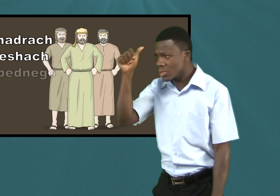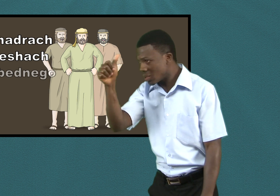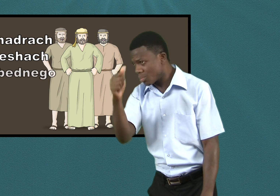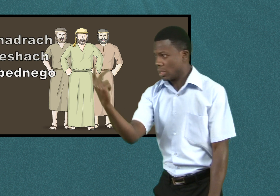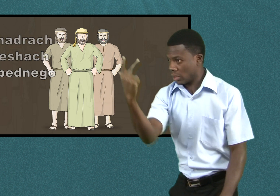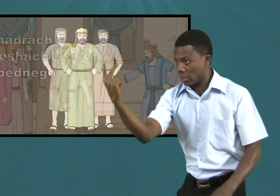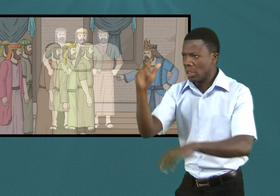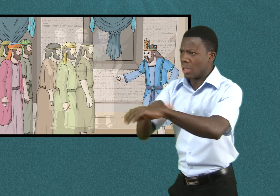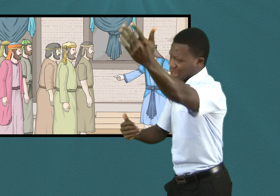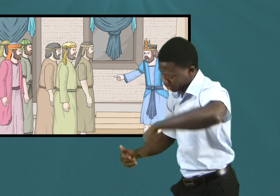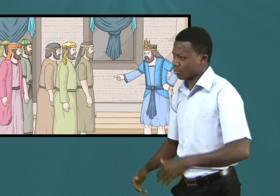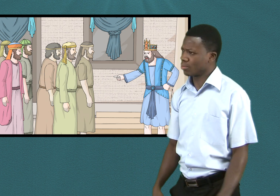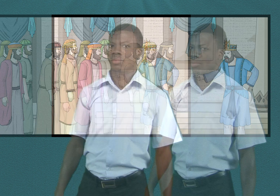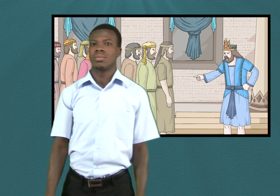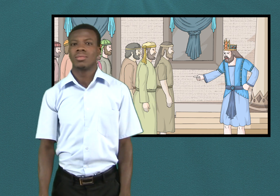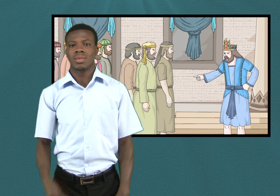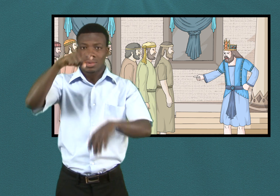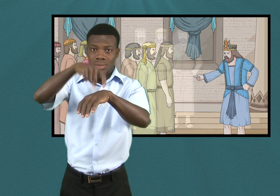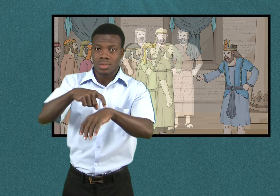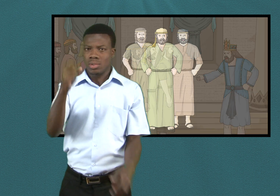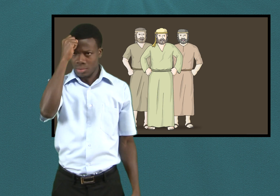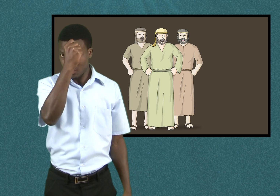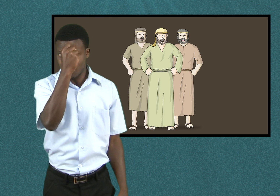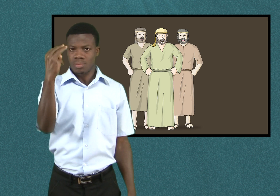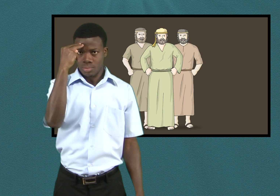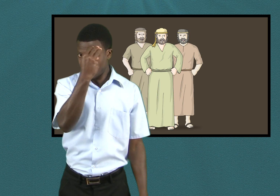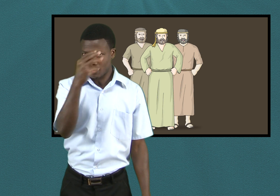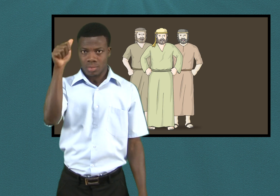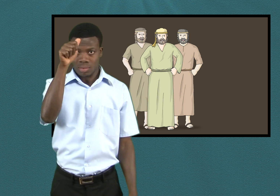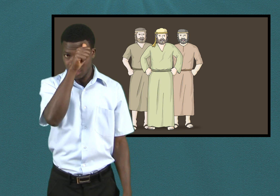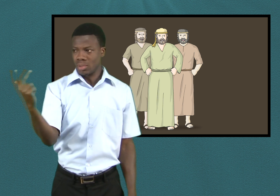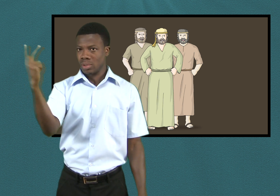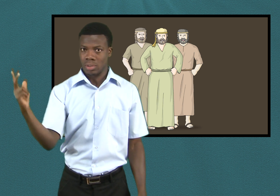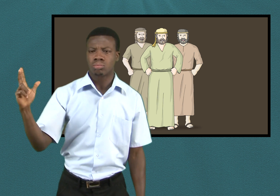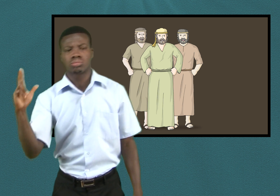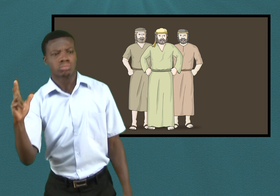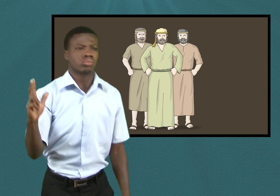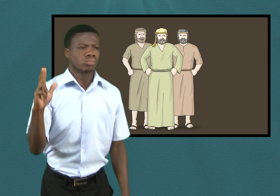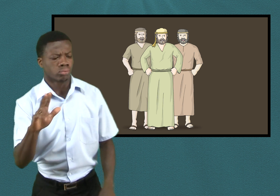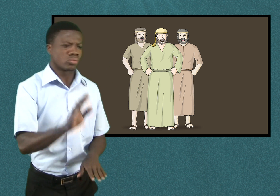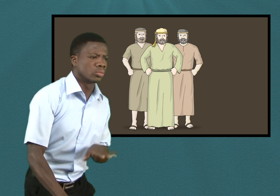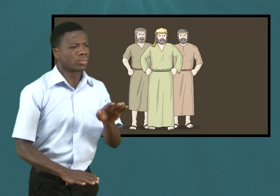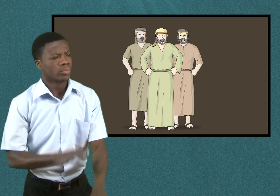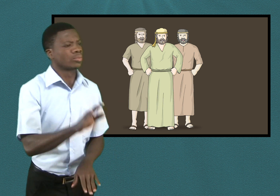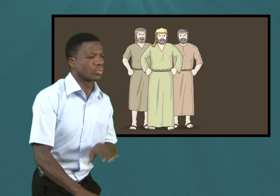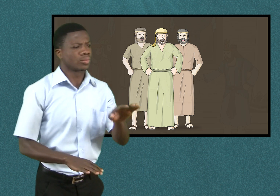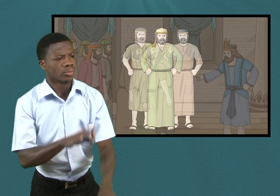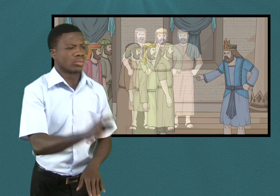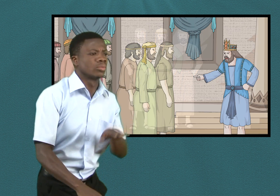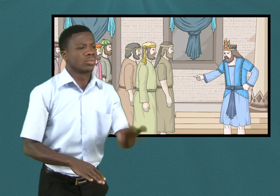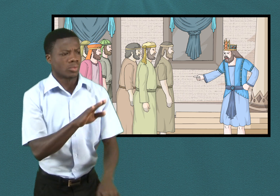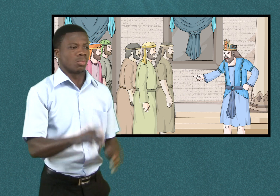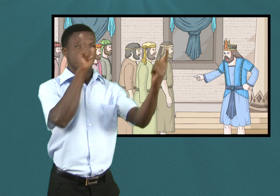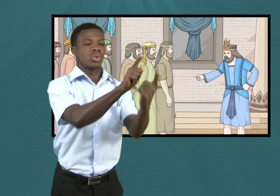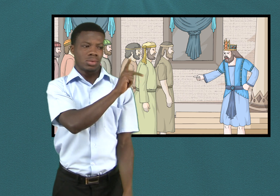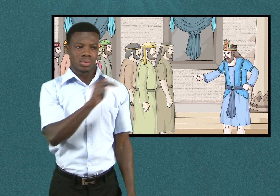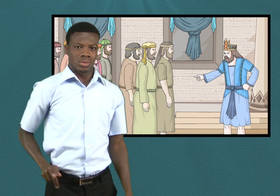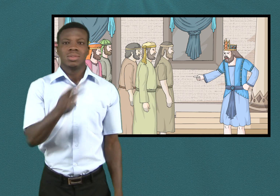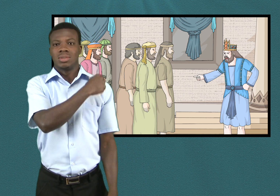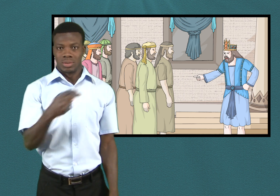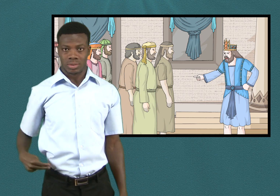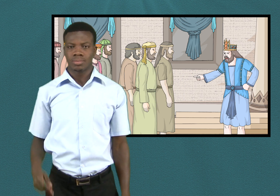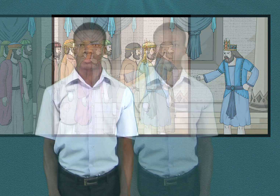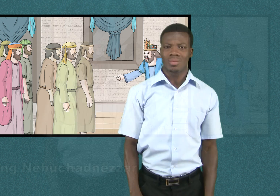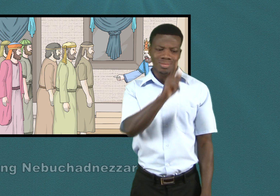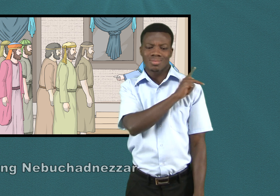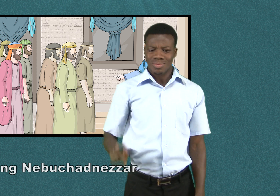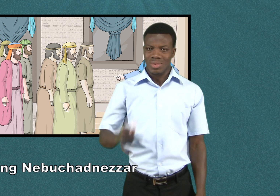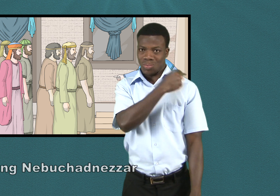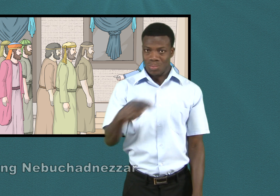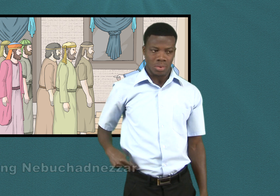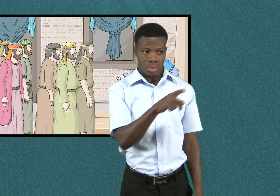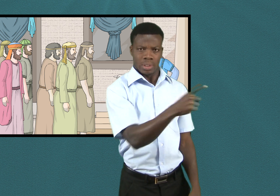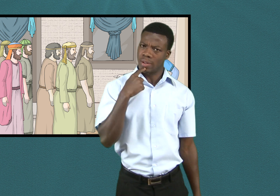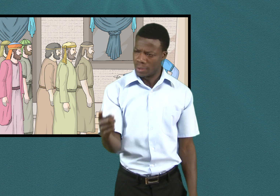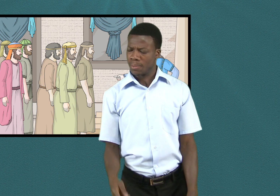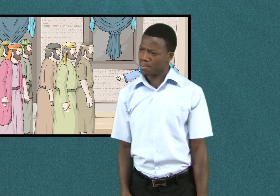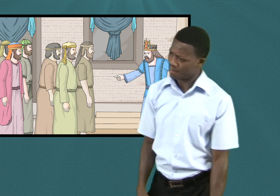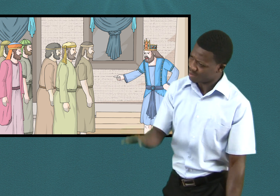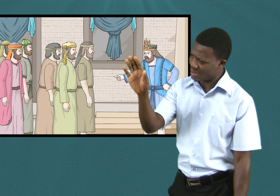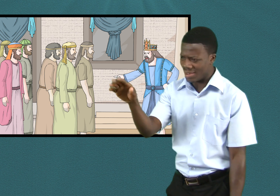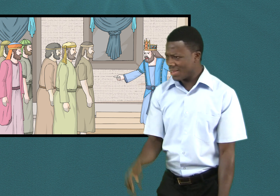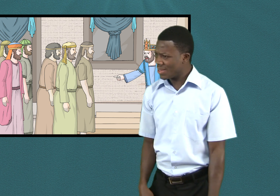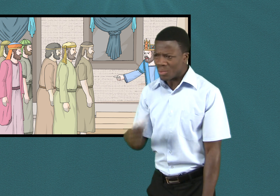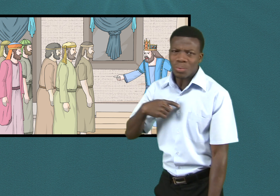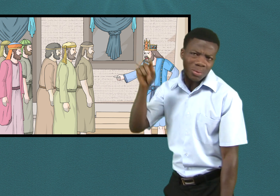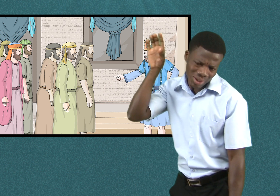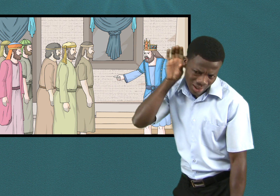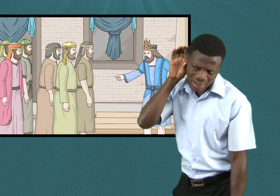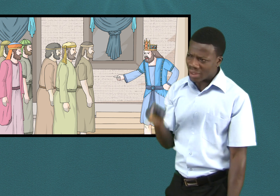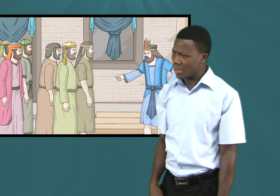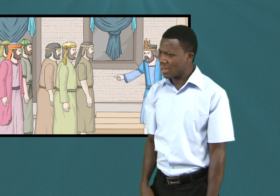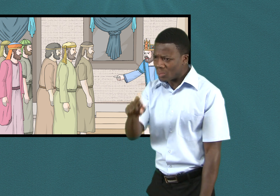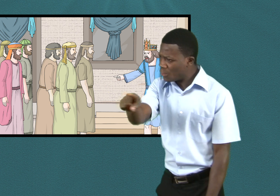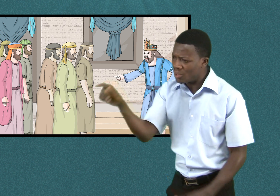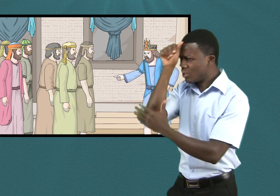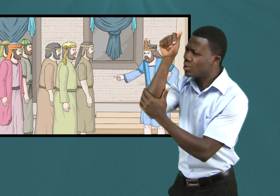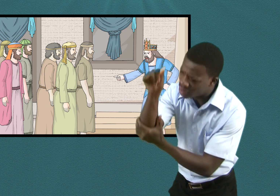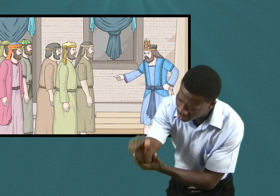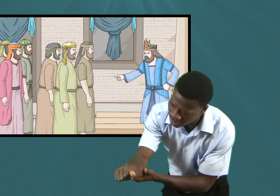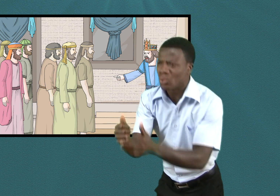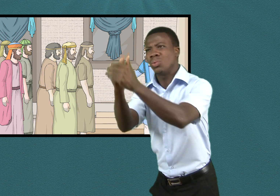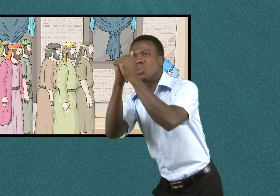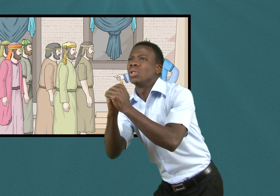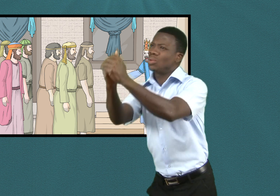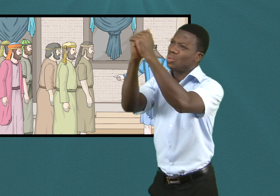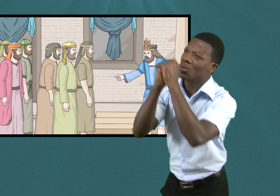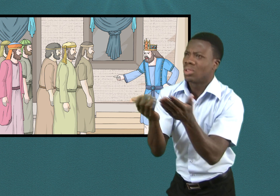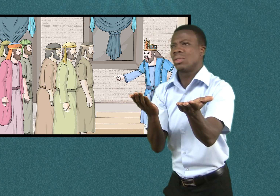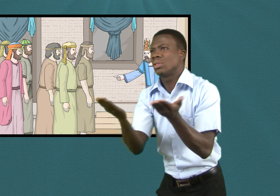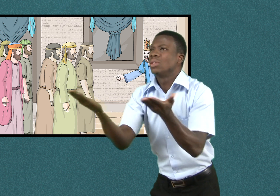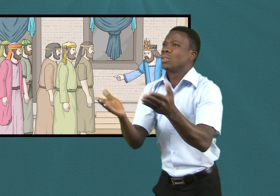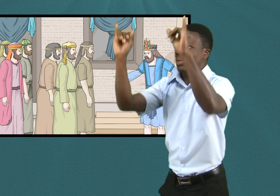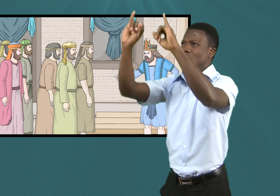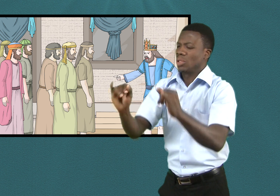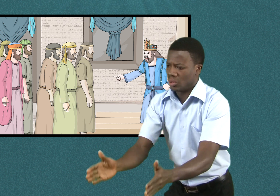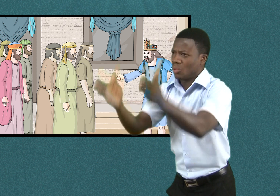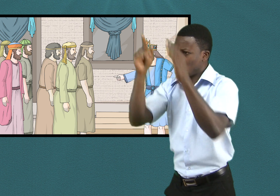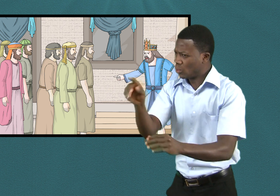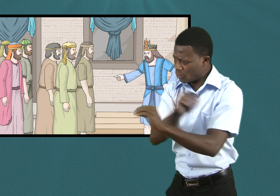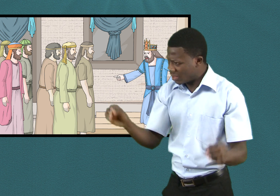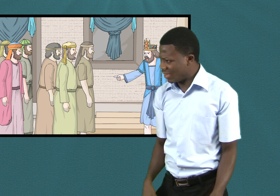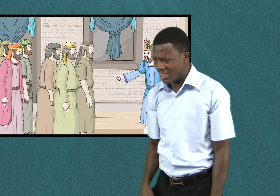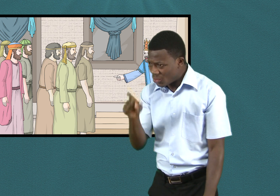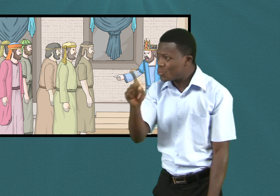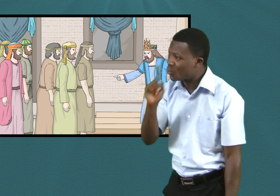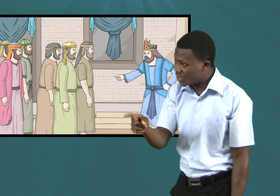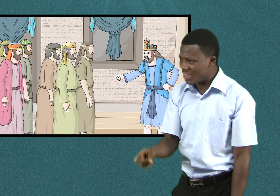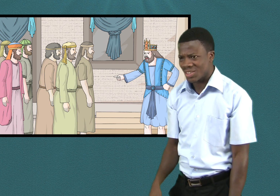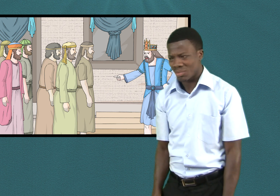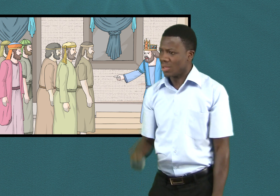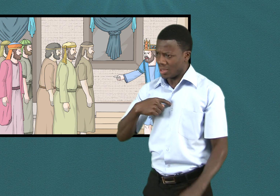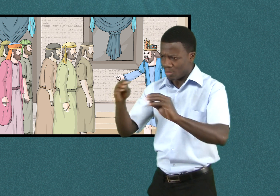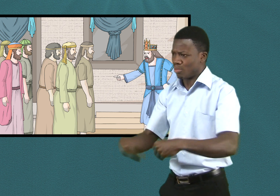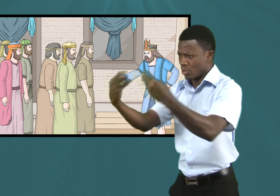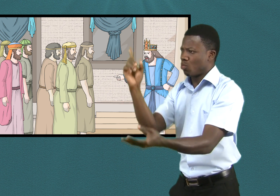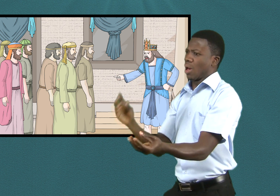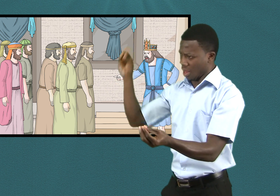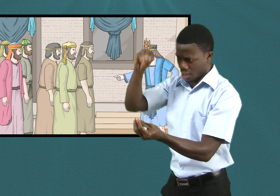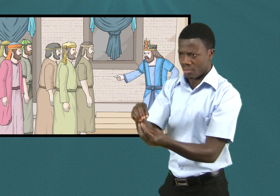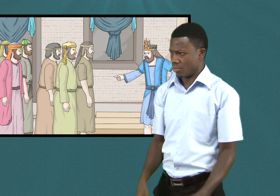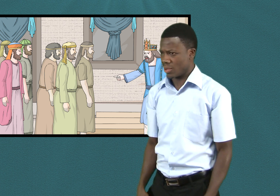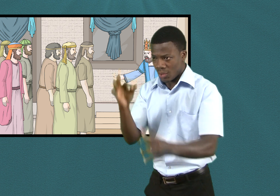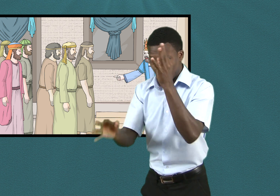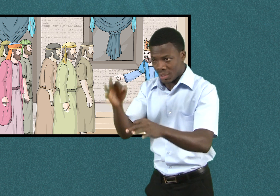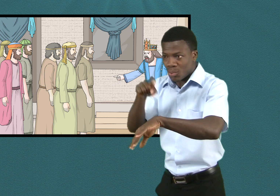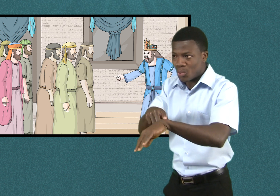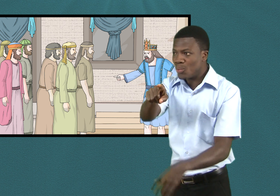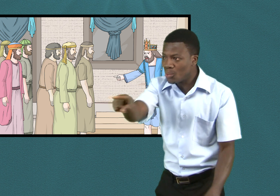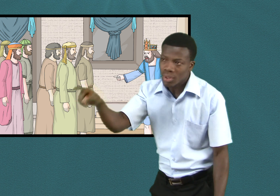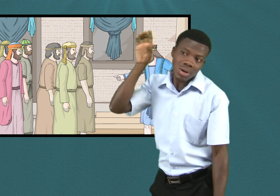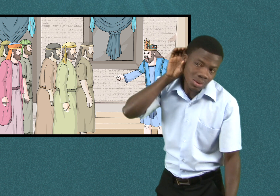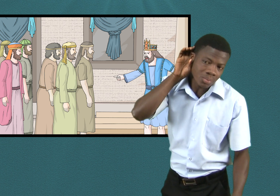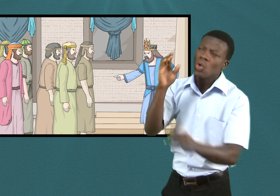So these men were brought before the king, and Nebuchadnezzar said to them, “Shadrach, Meshach, and Abednego, is it true that you do not serve my gods or worship the golden statue I have set up?